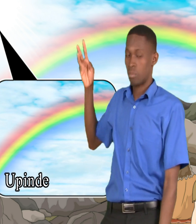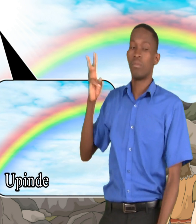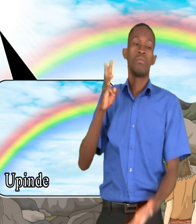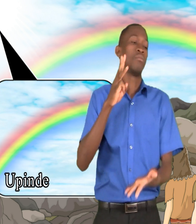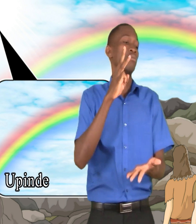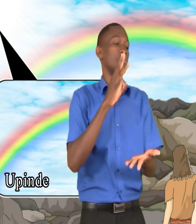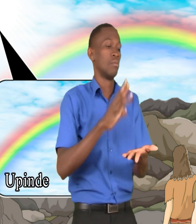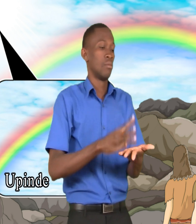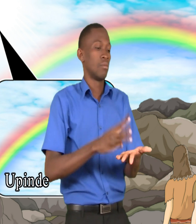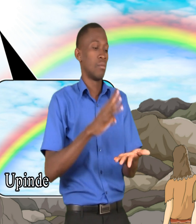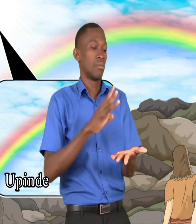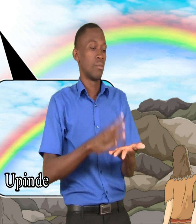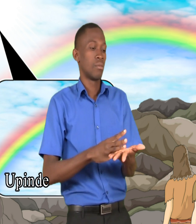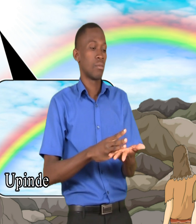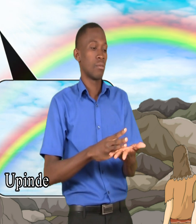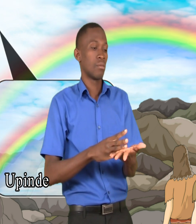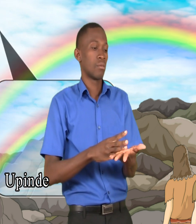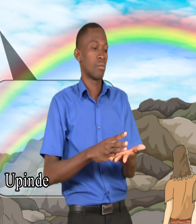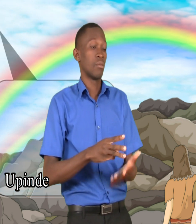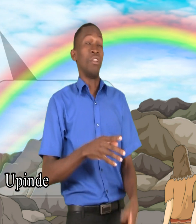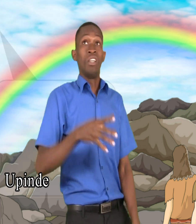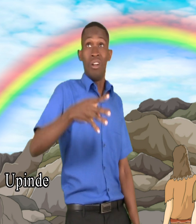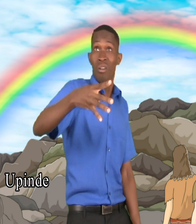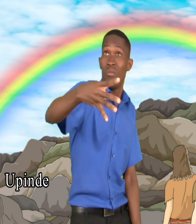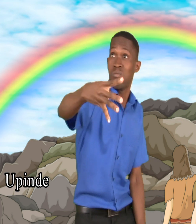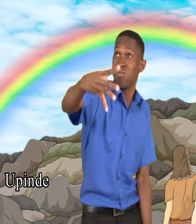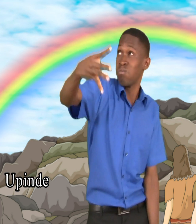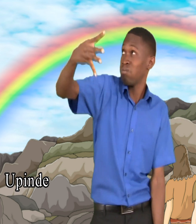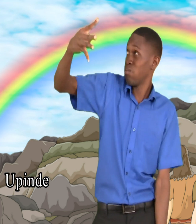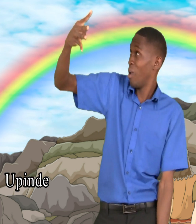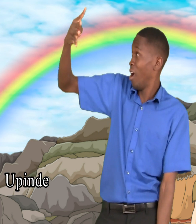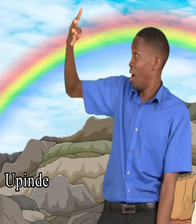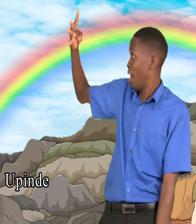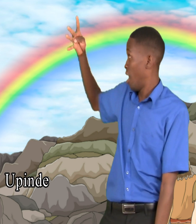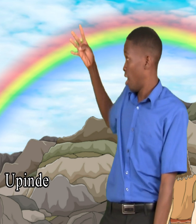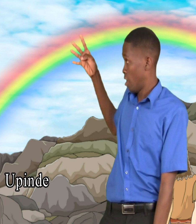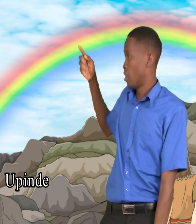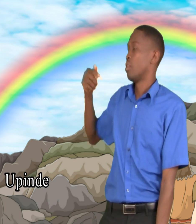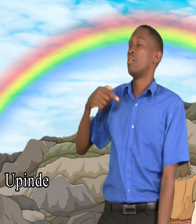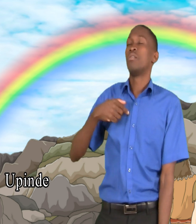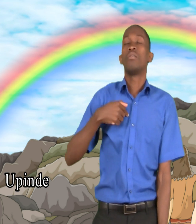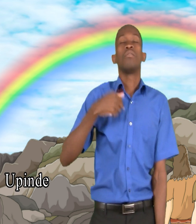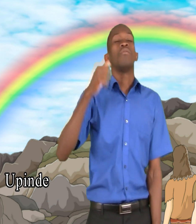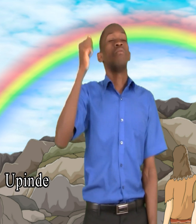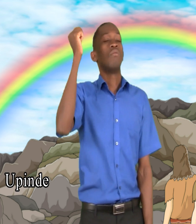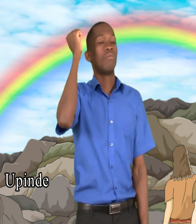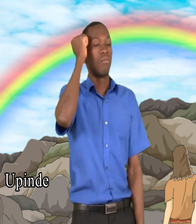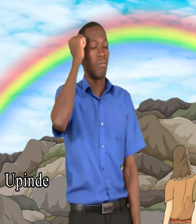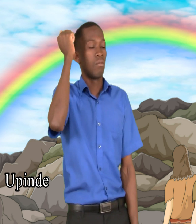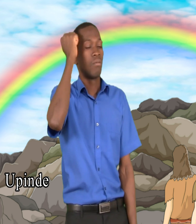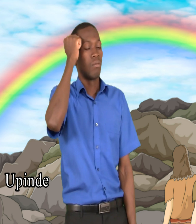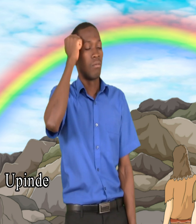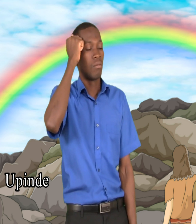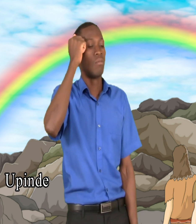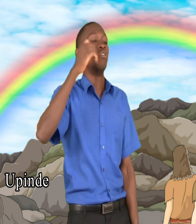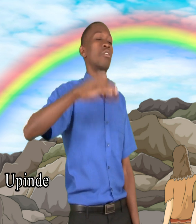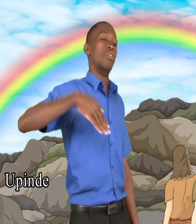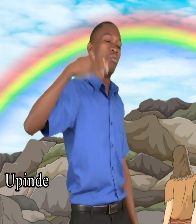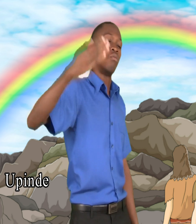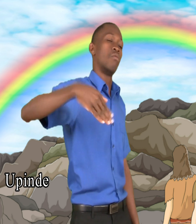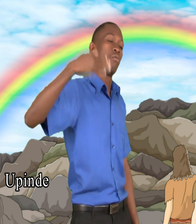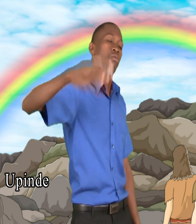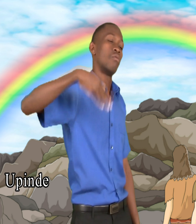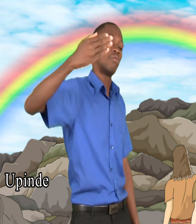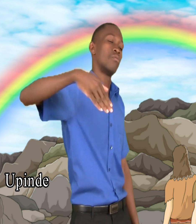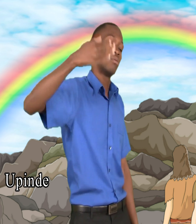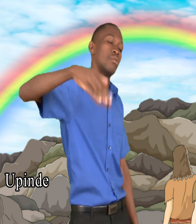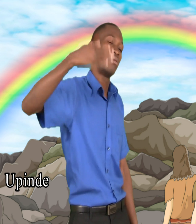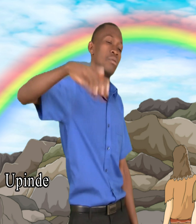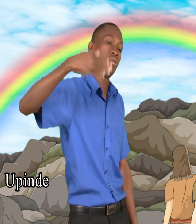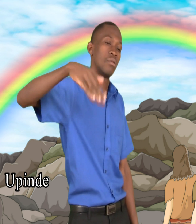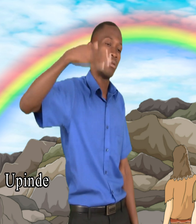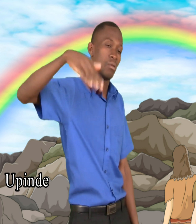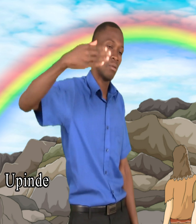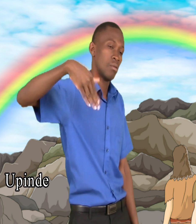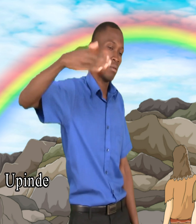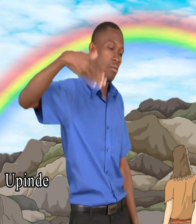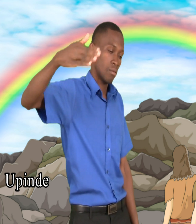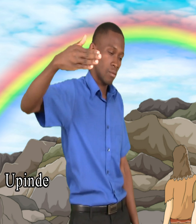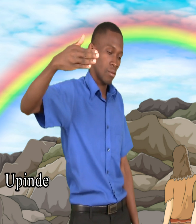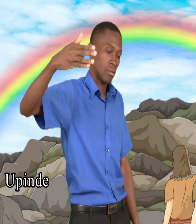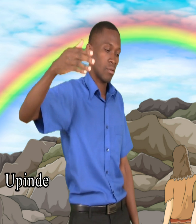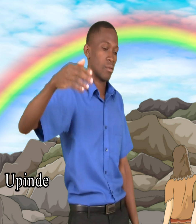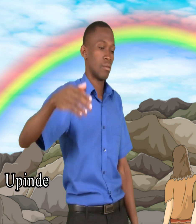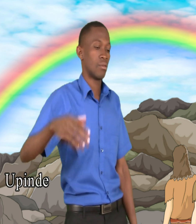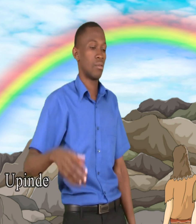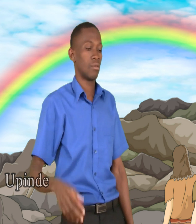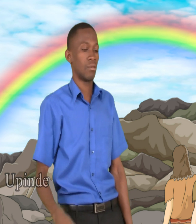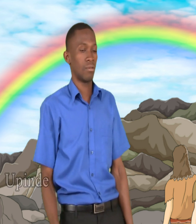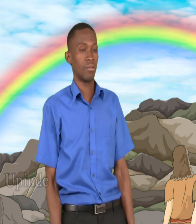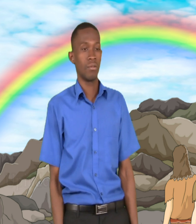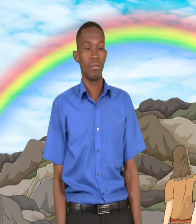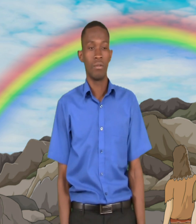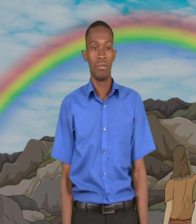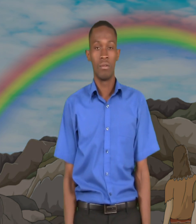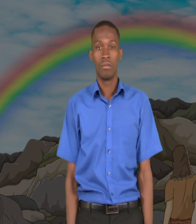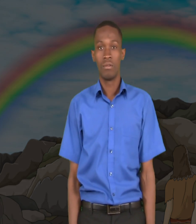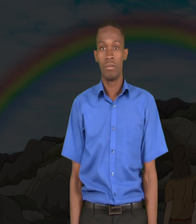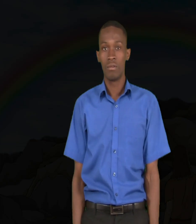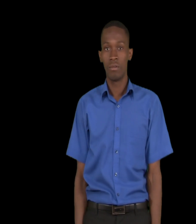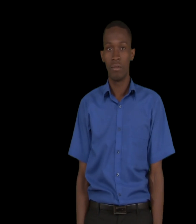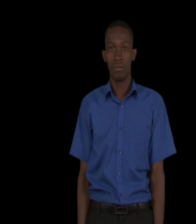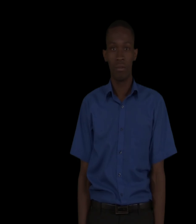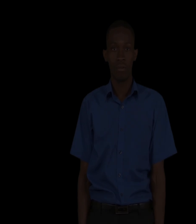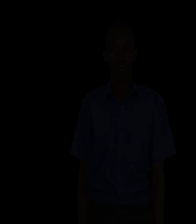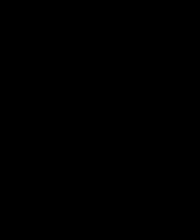And whenever the rainbow appears in the clouds, I will see it and remember the everlasting covenant between God and every living creature of every kind that is on the earth.”